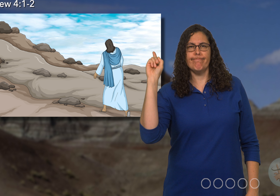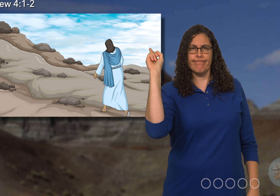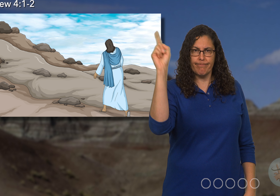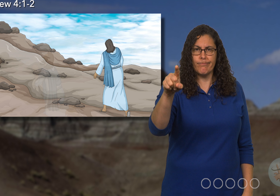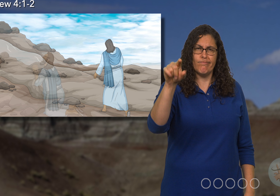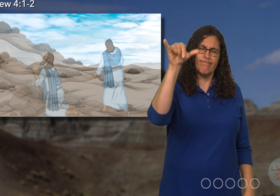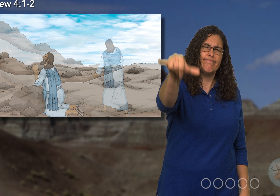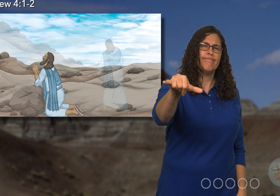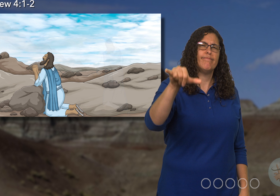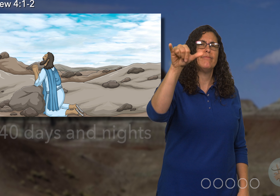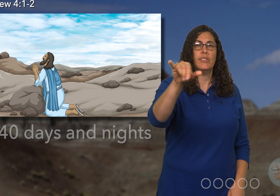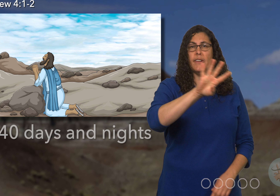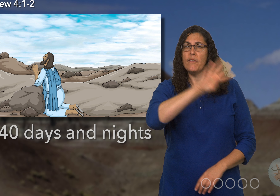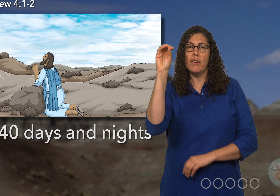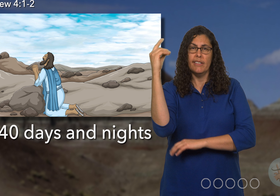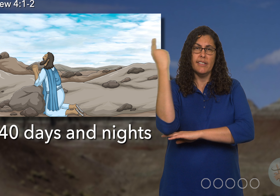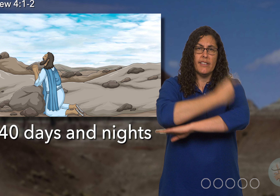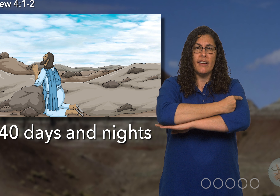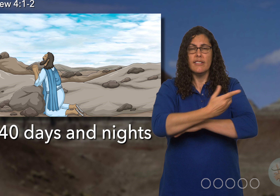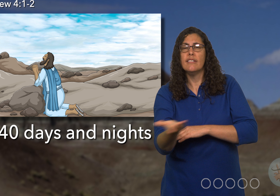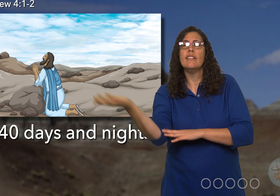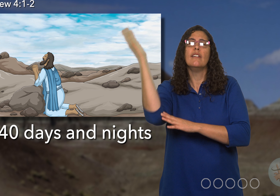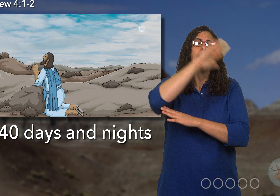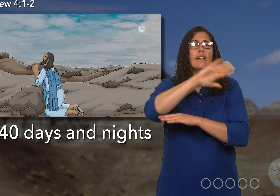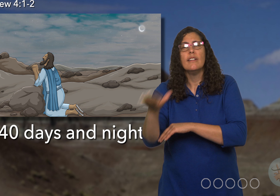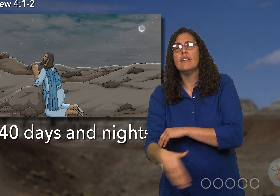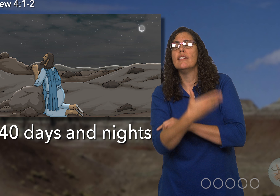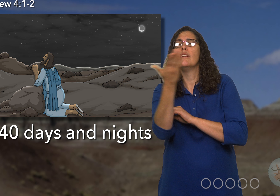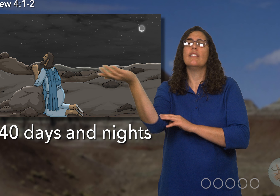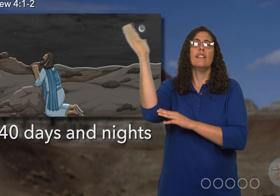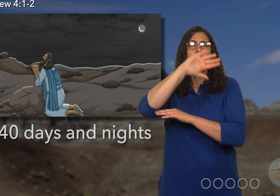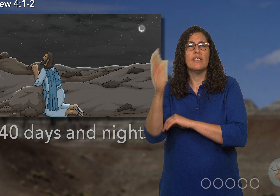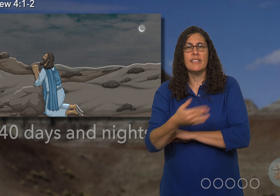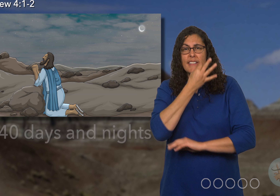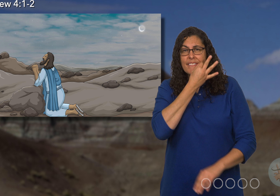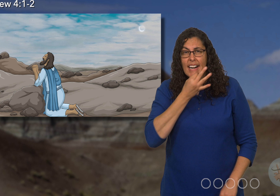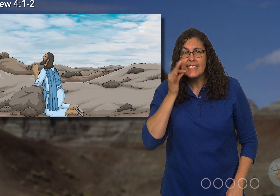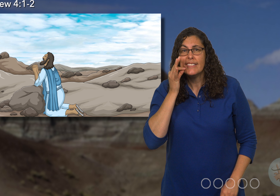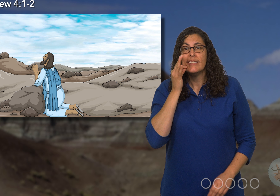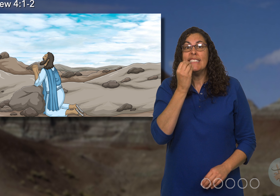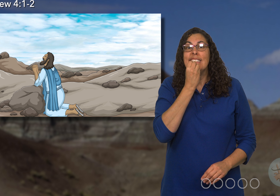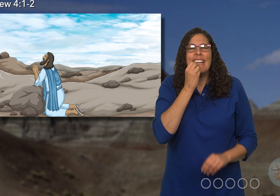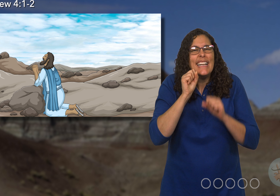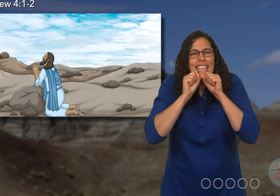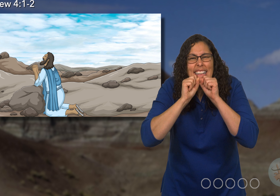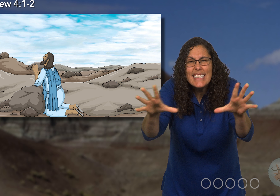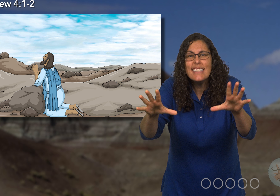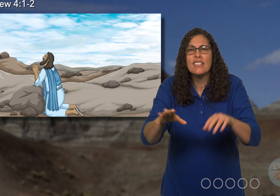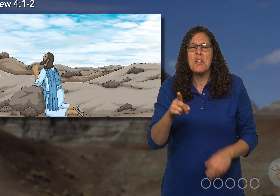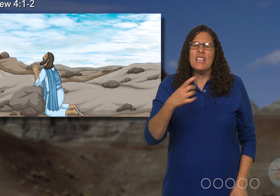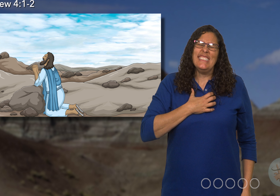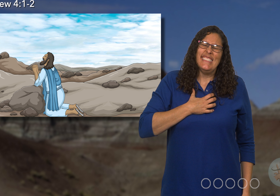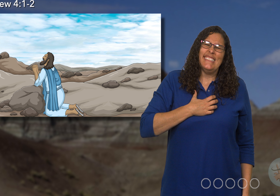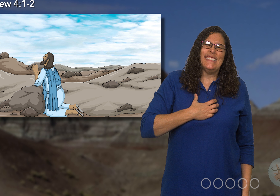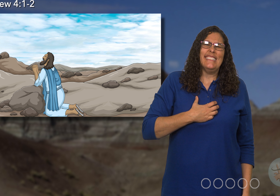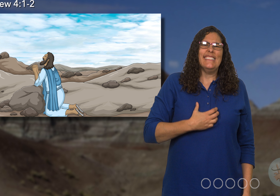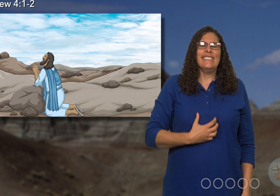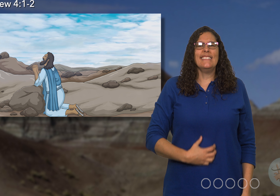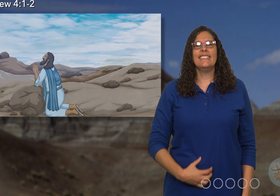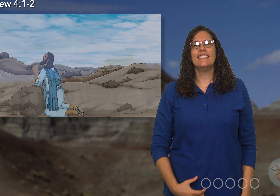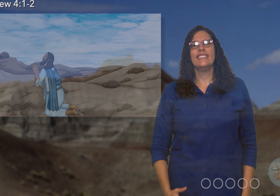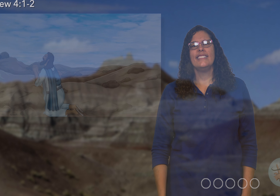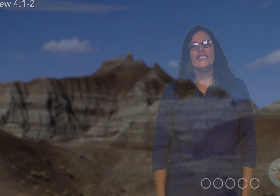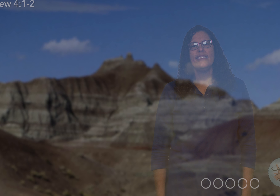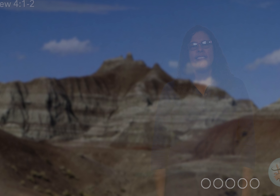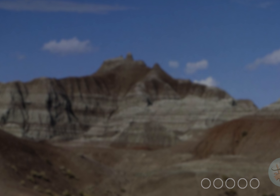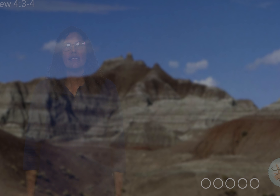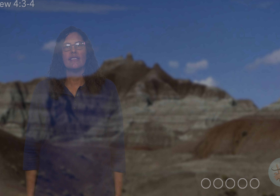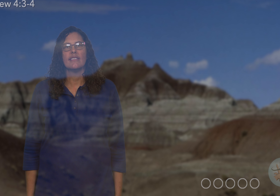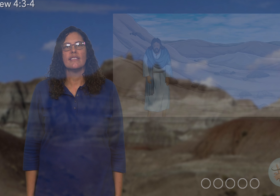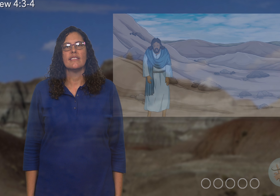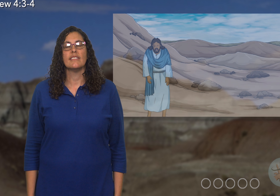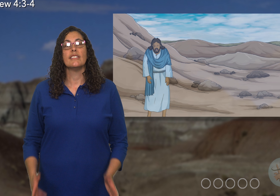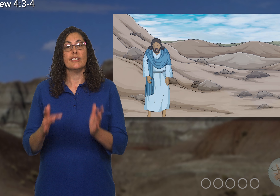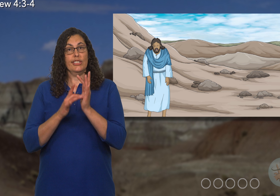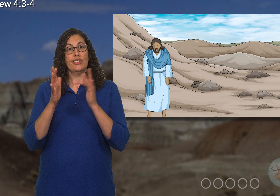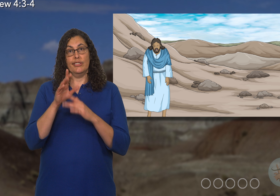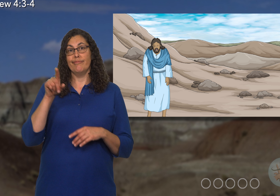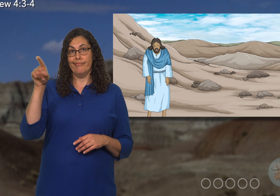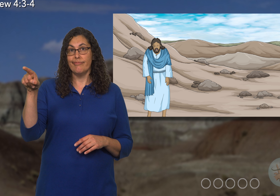After fasting forty days and forty nights, He was hungry.